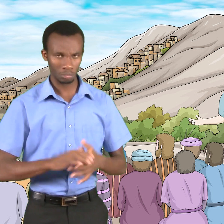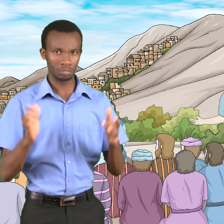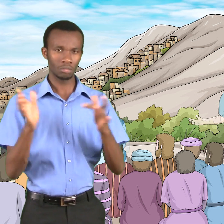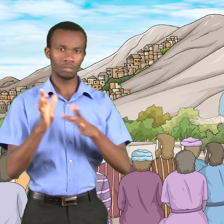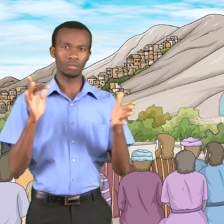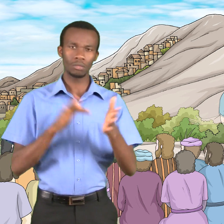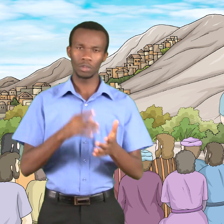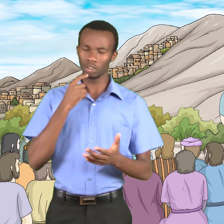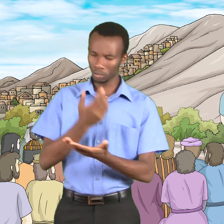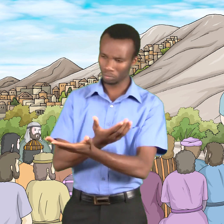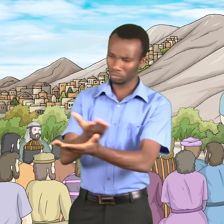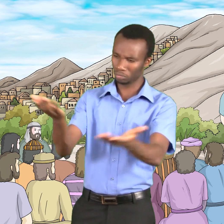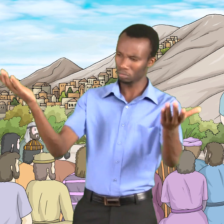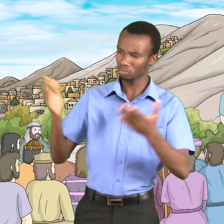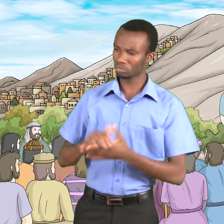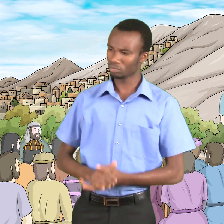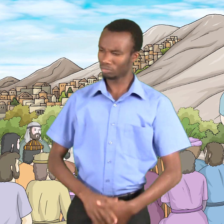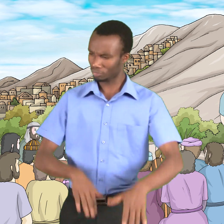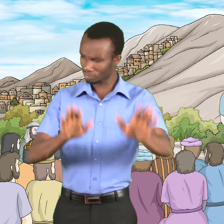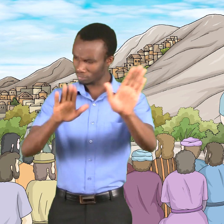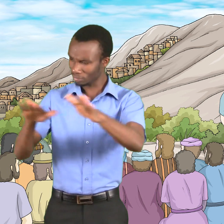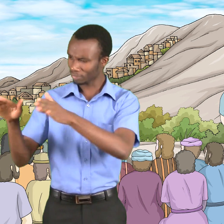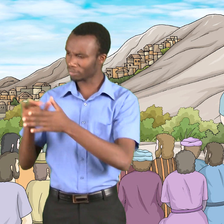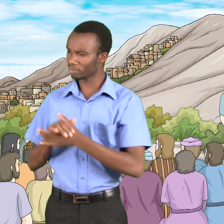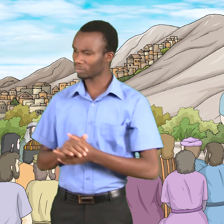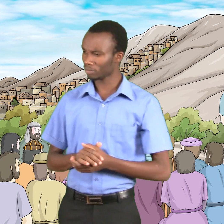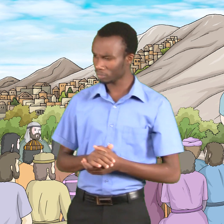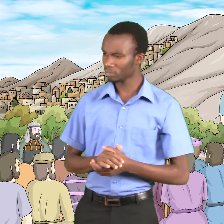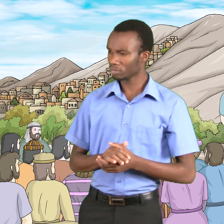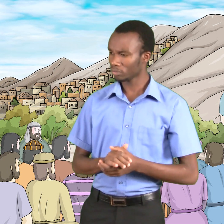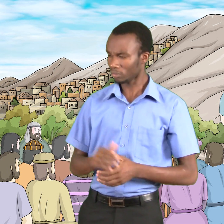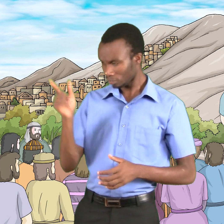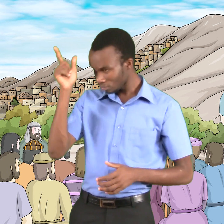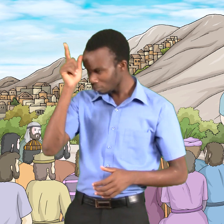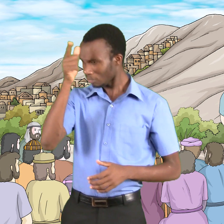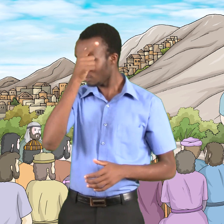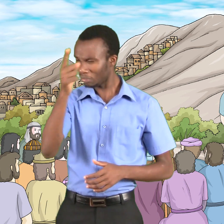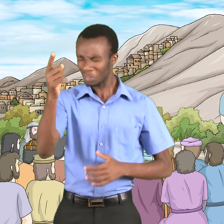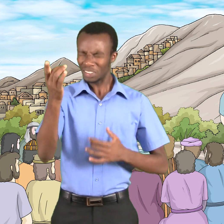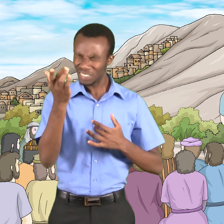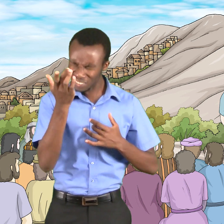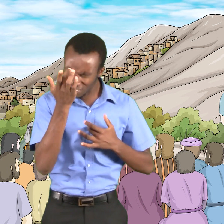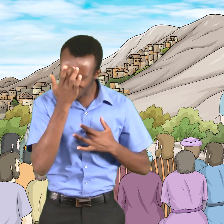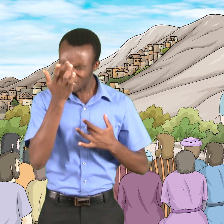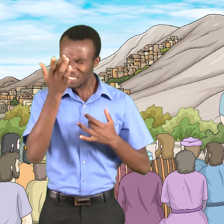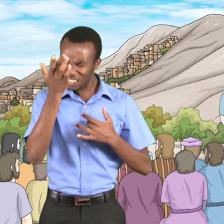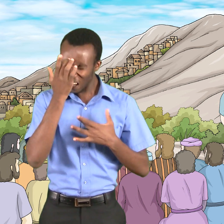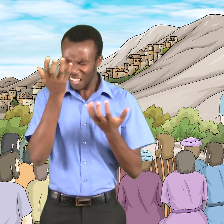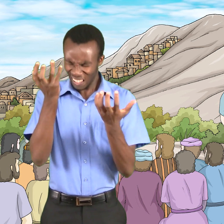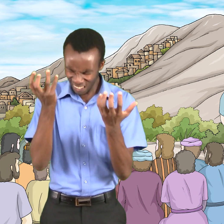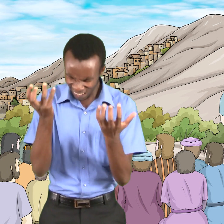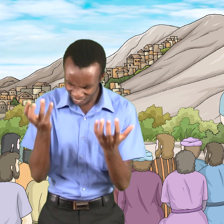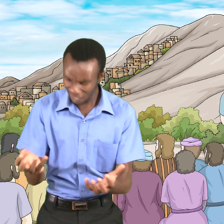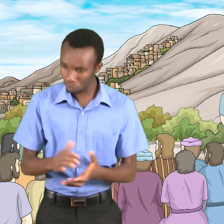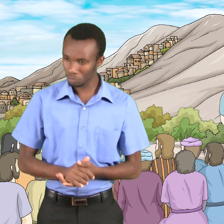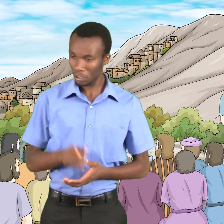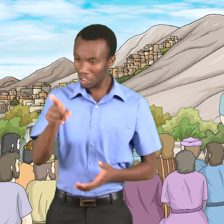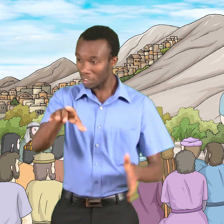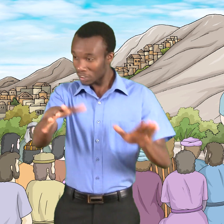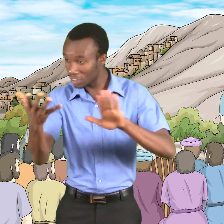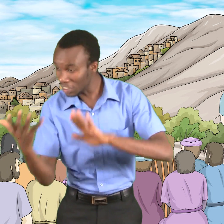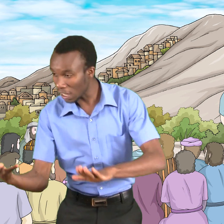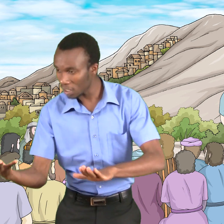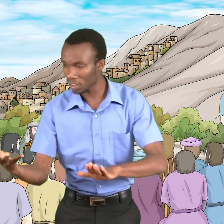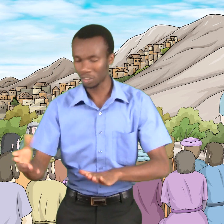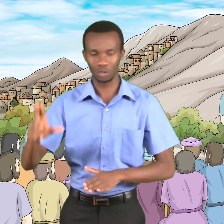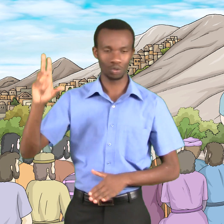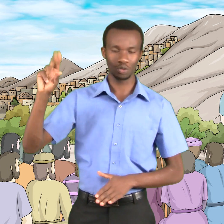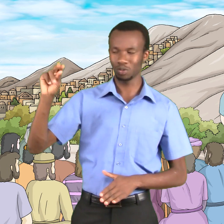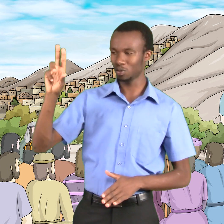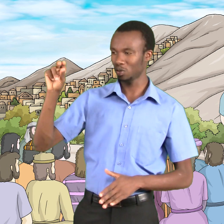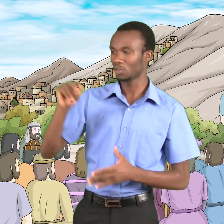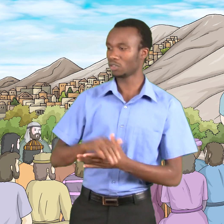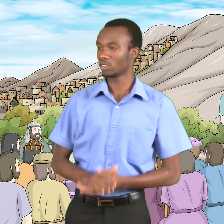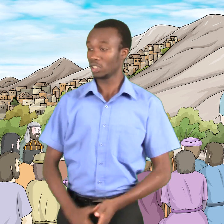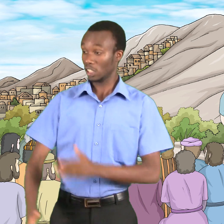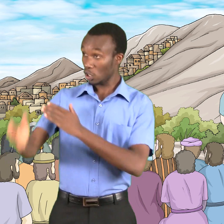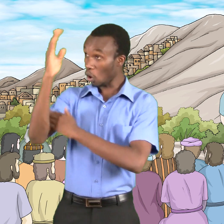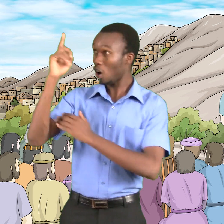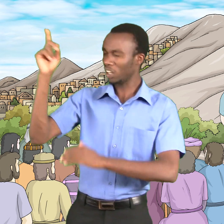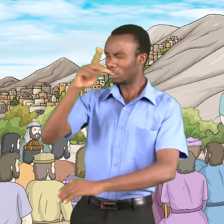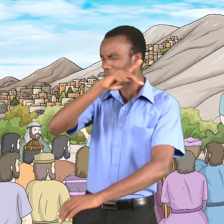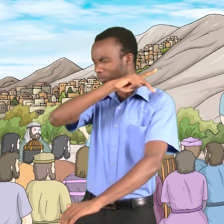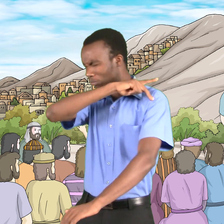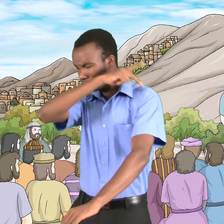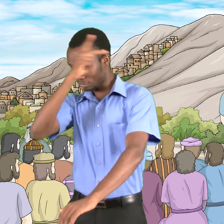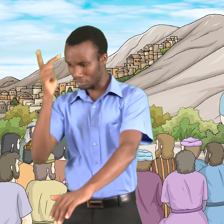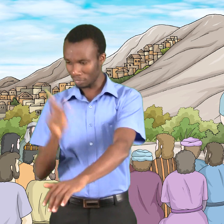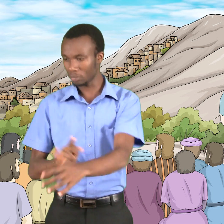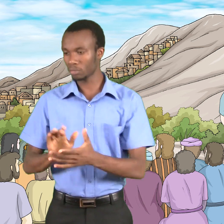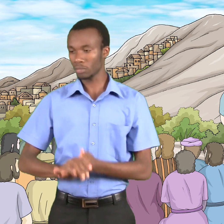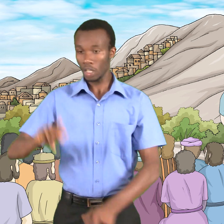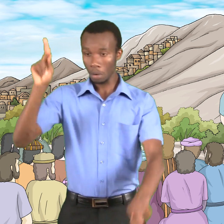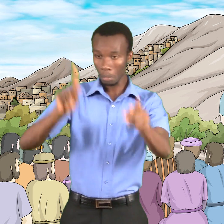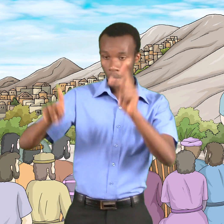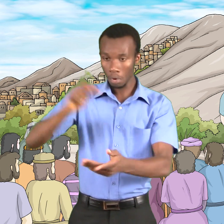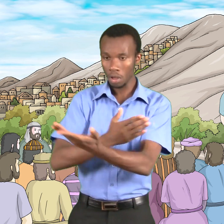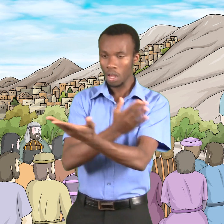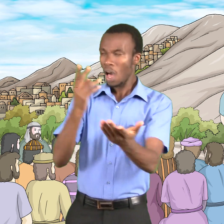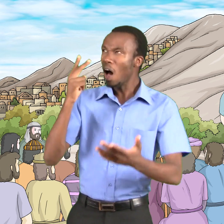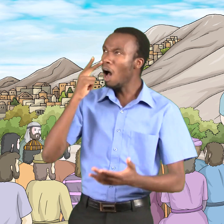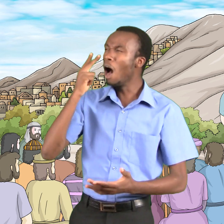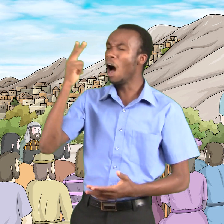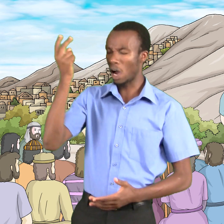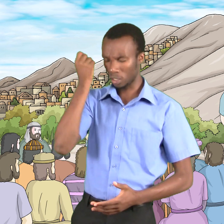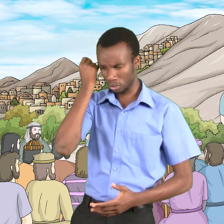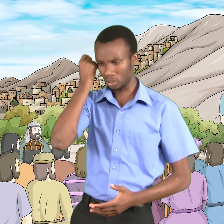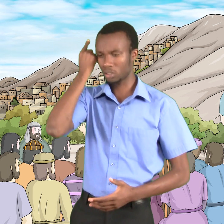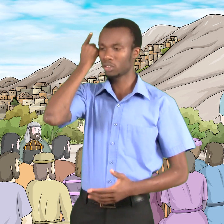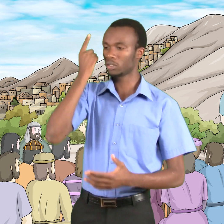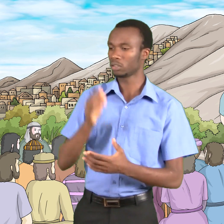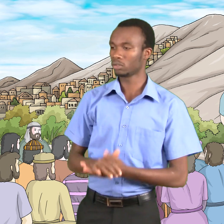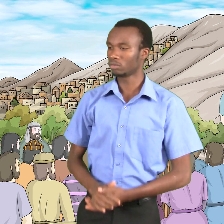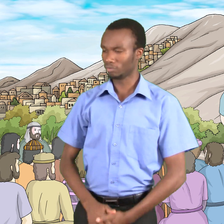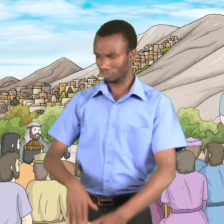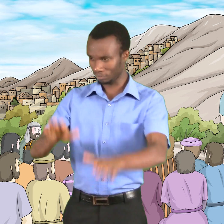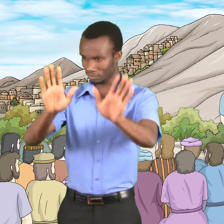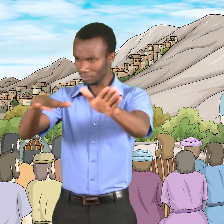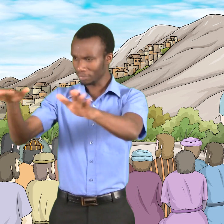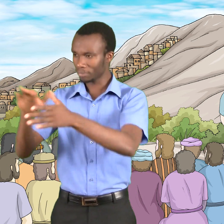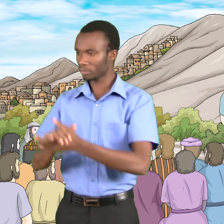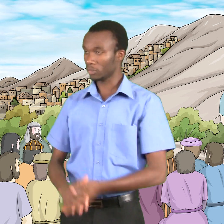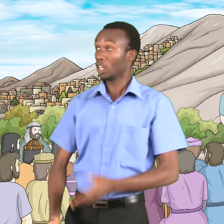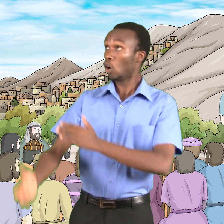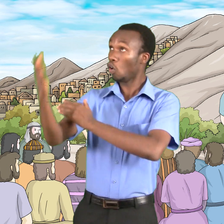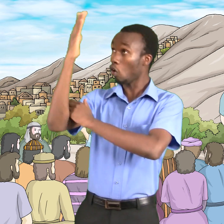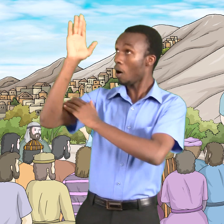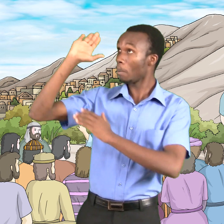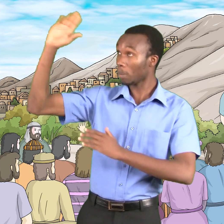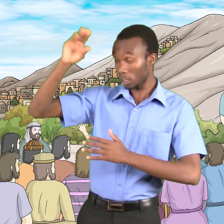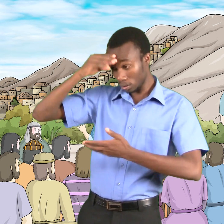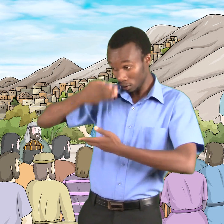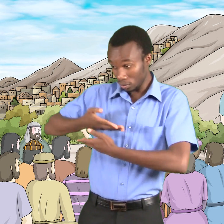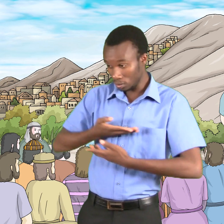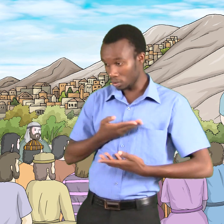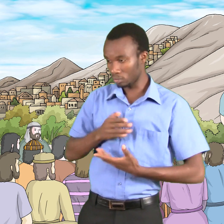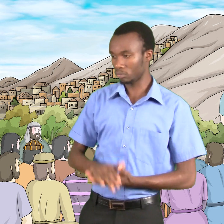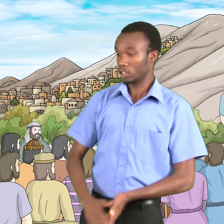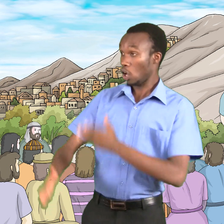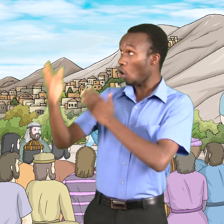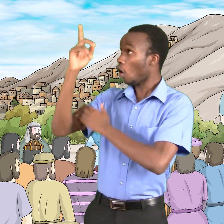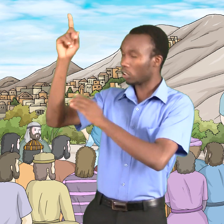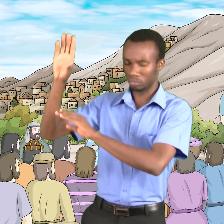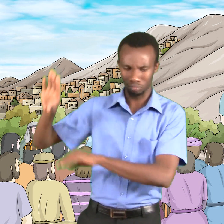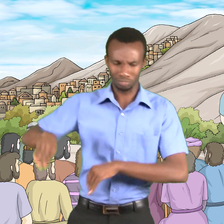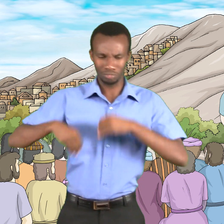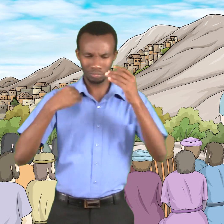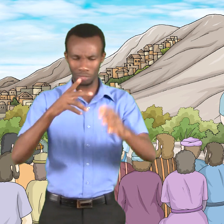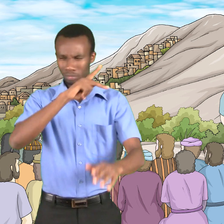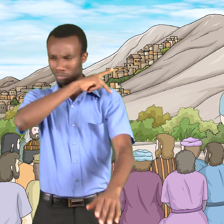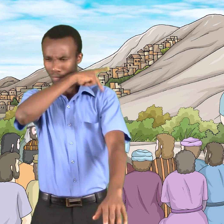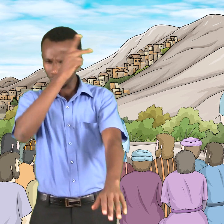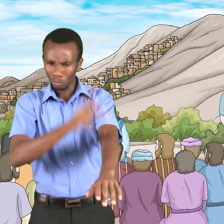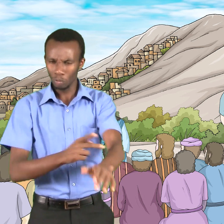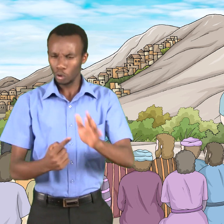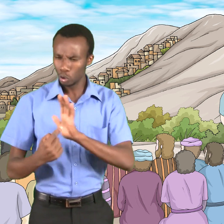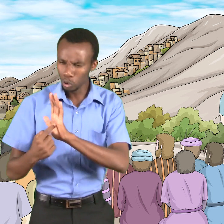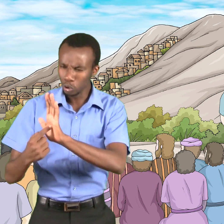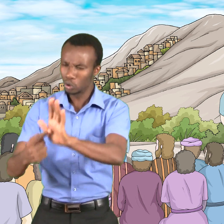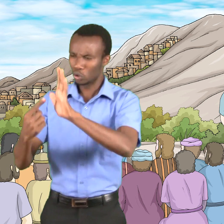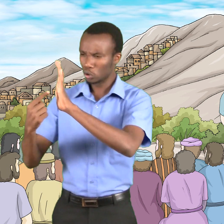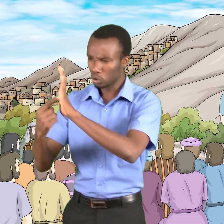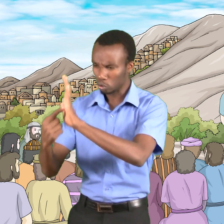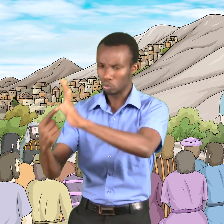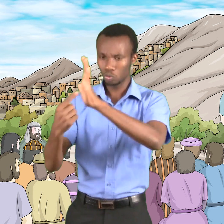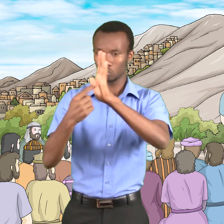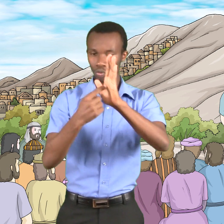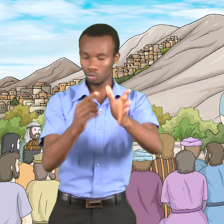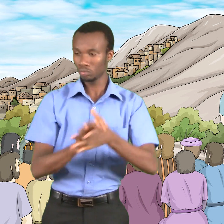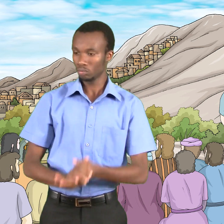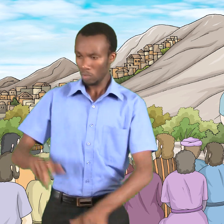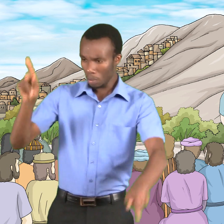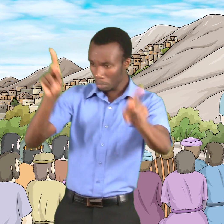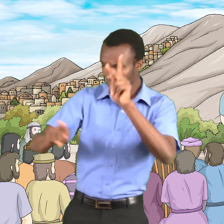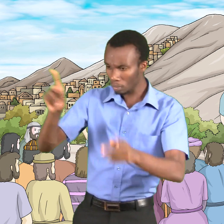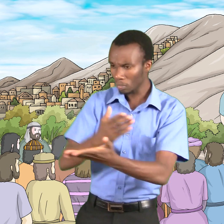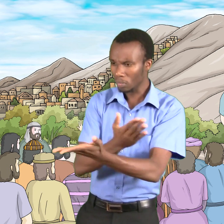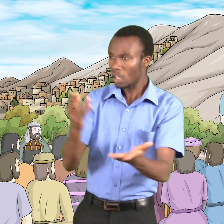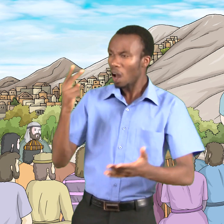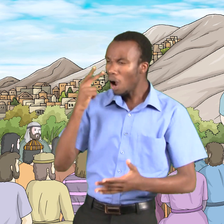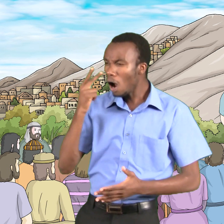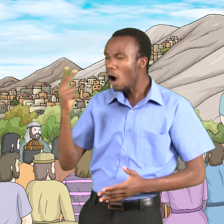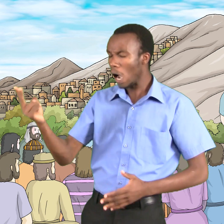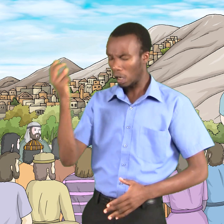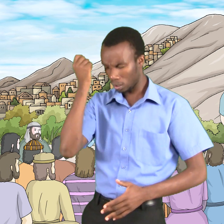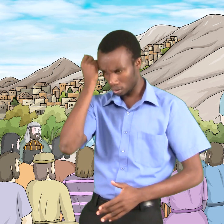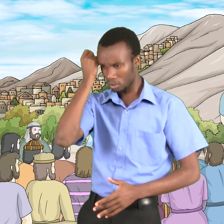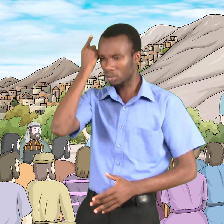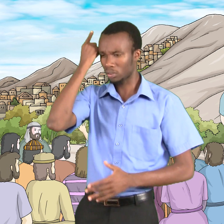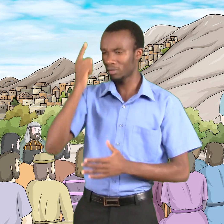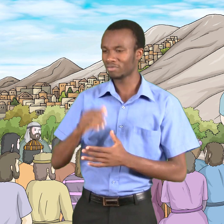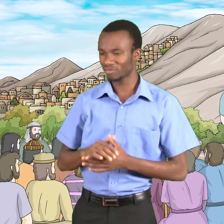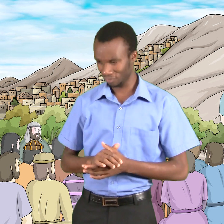When Jesus heard this, He said, “This sickness will not end in death.